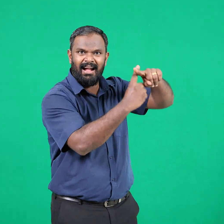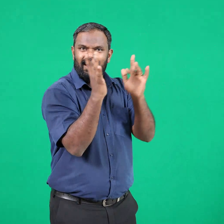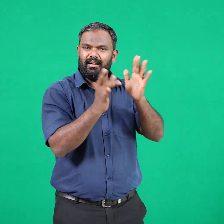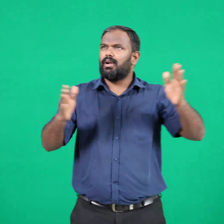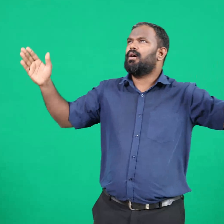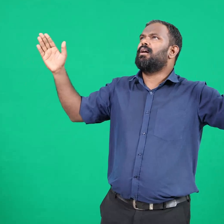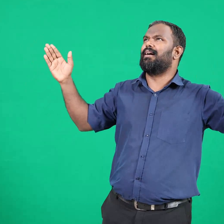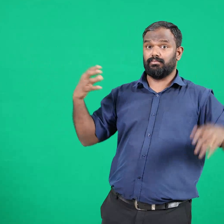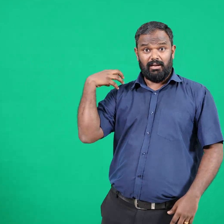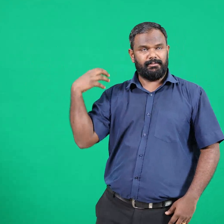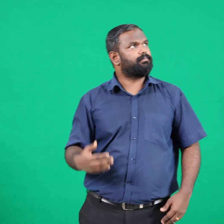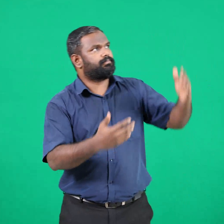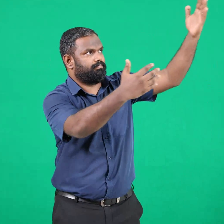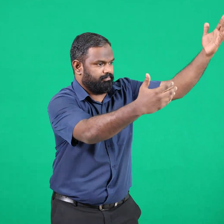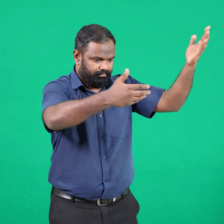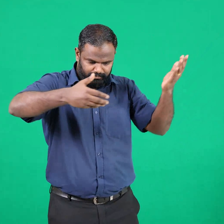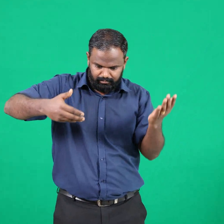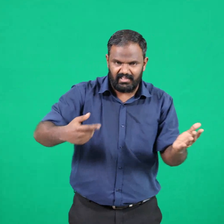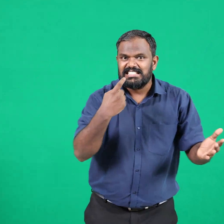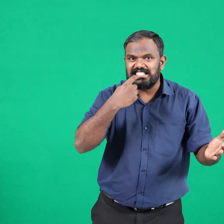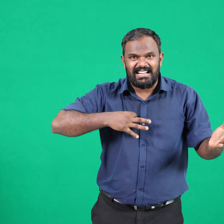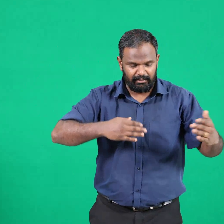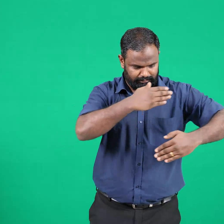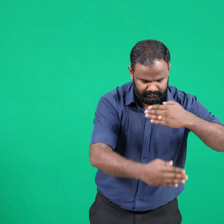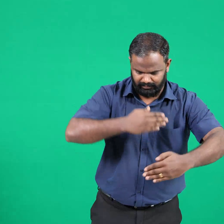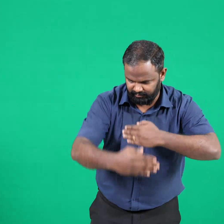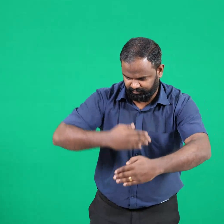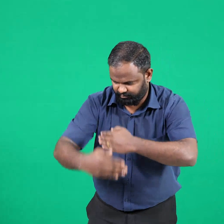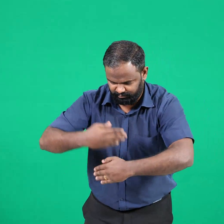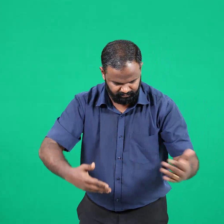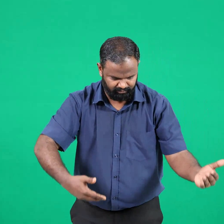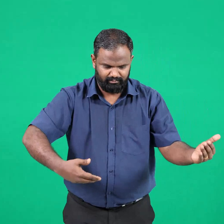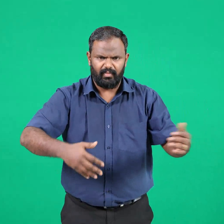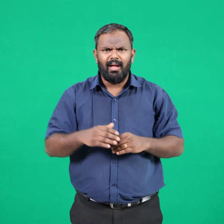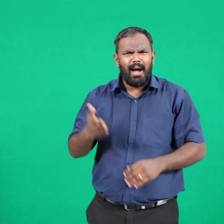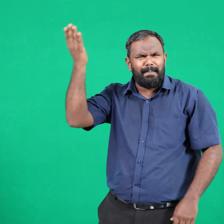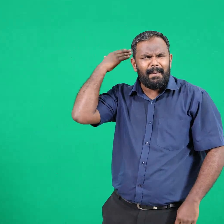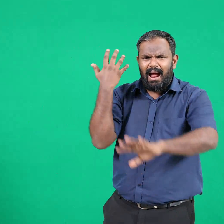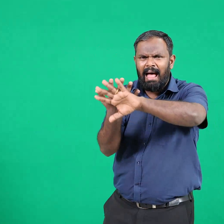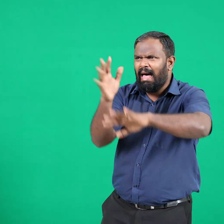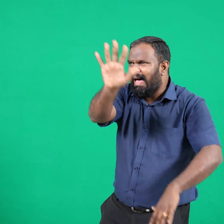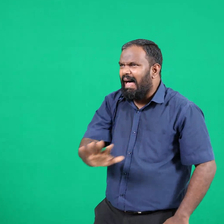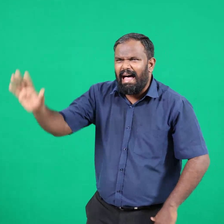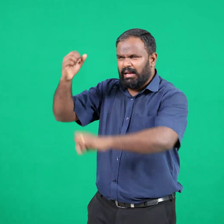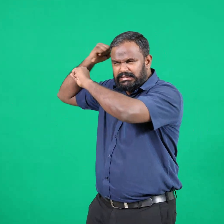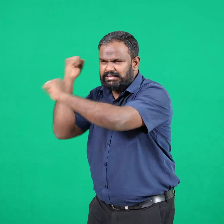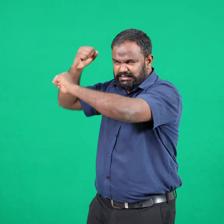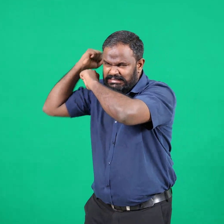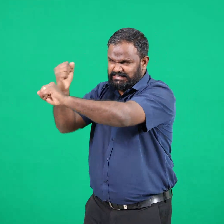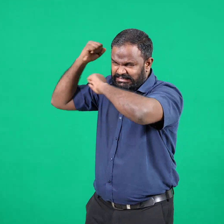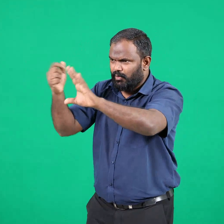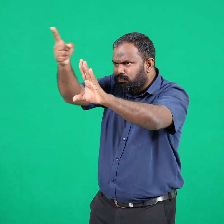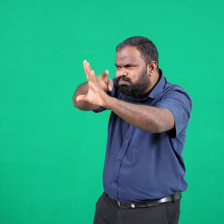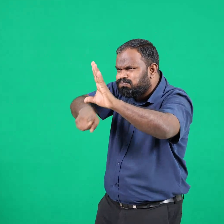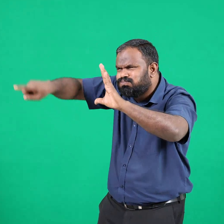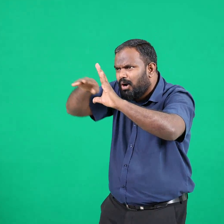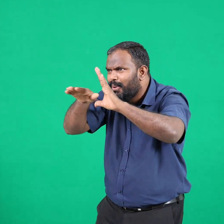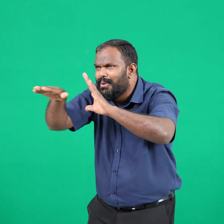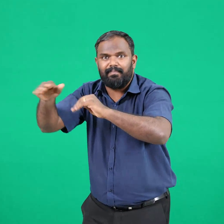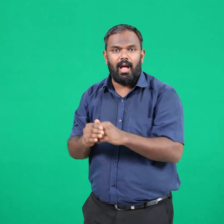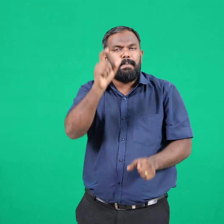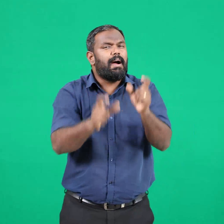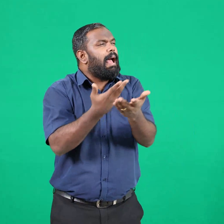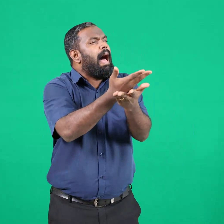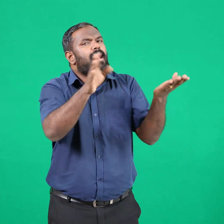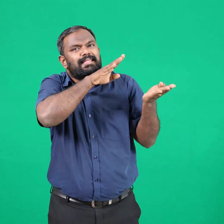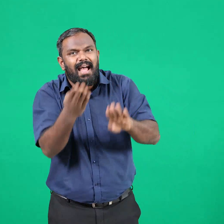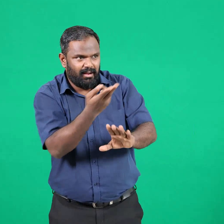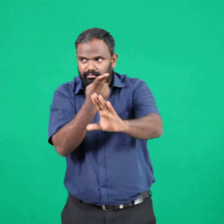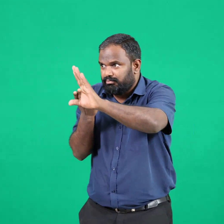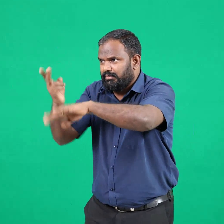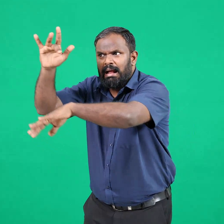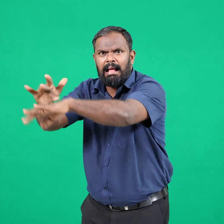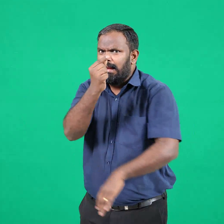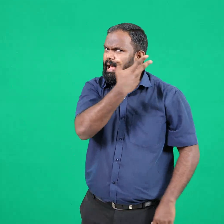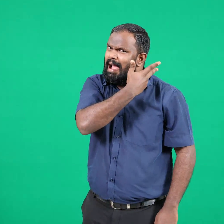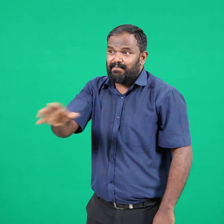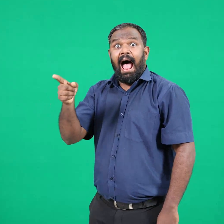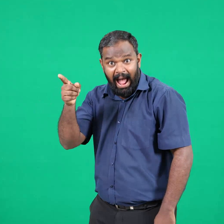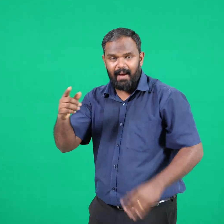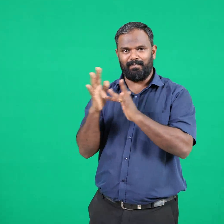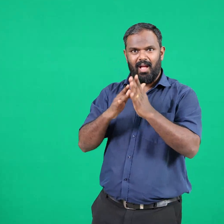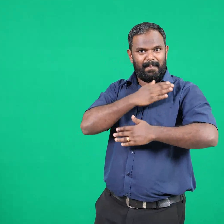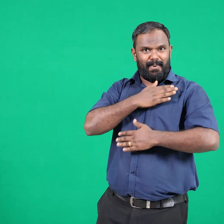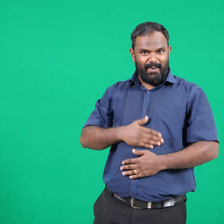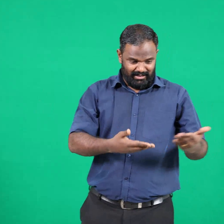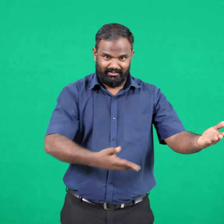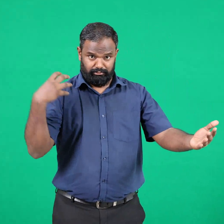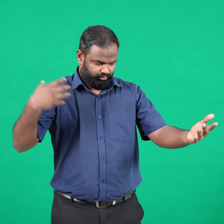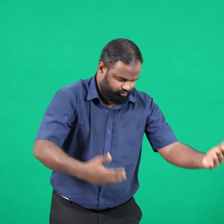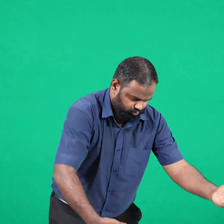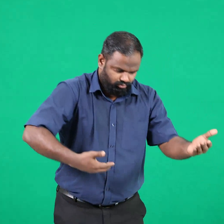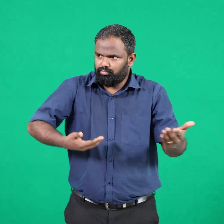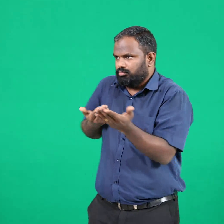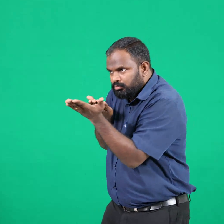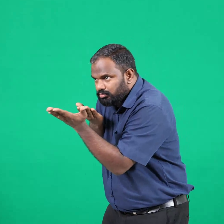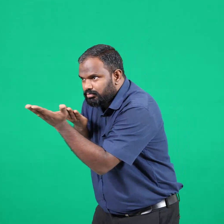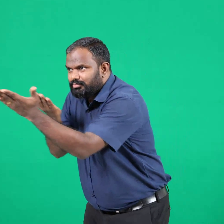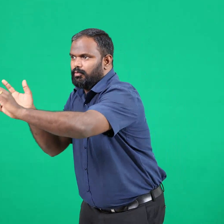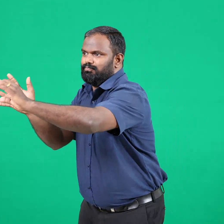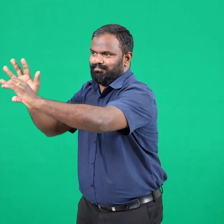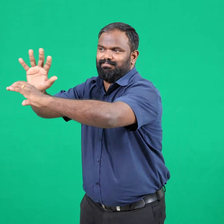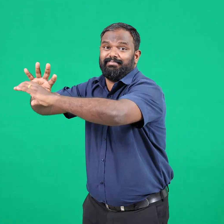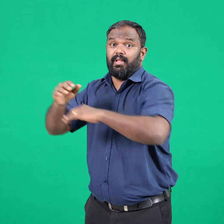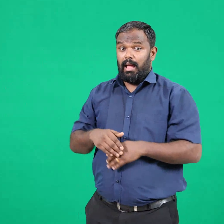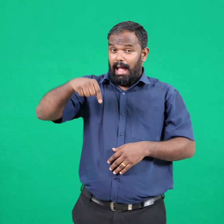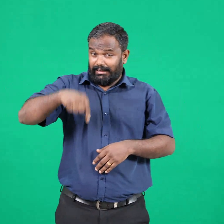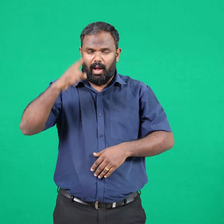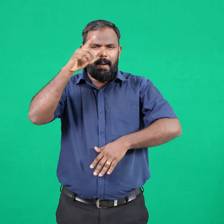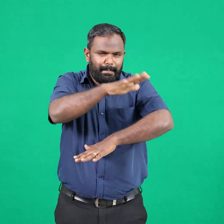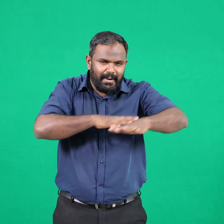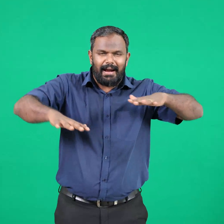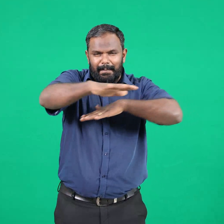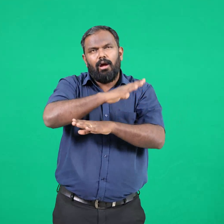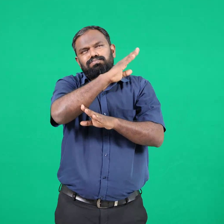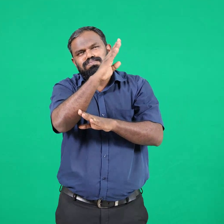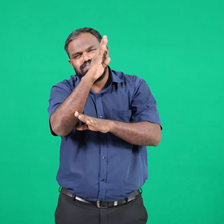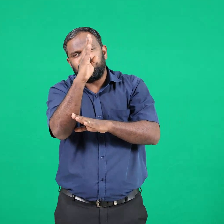Then he took it down, wrapped it in a linen cloth, and placed it in a tomb cut into the rock, where no one had yet been laid.